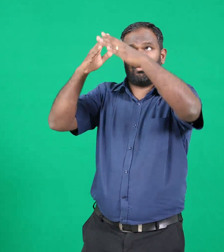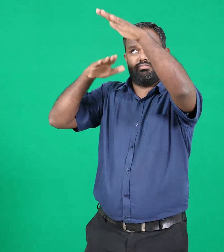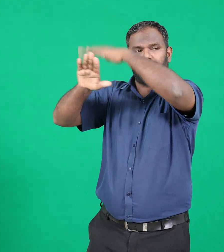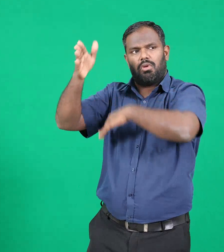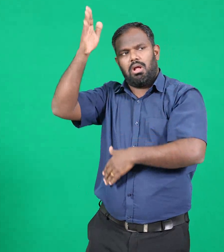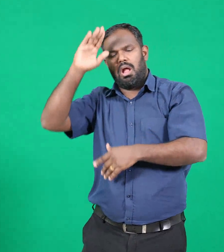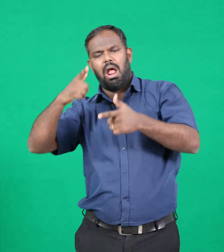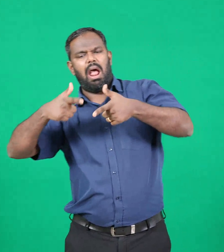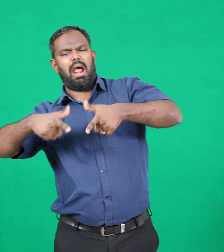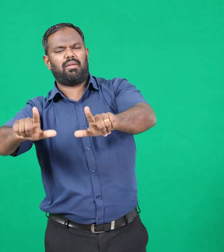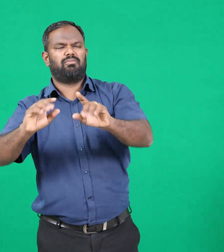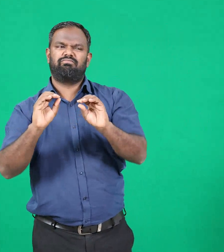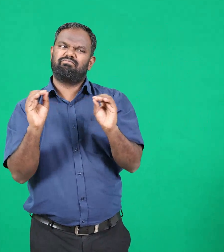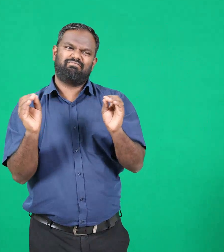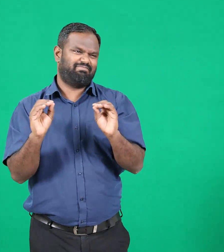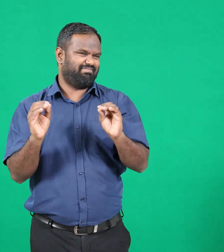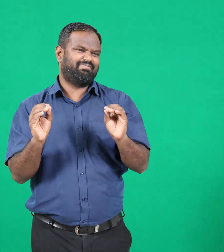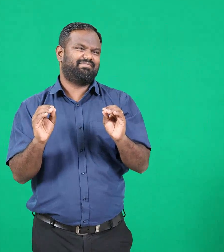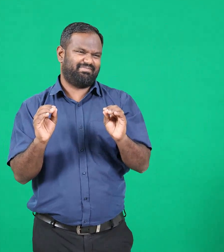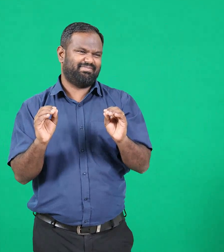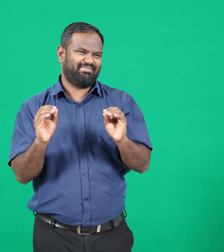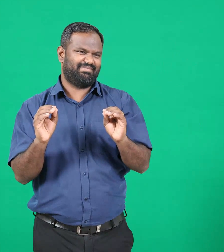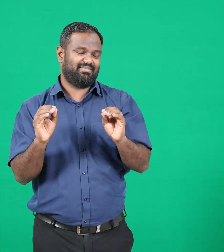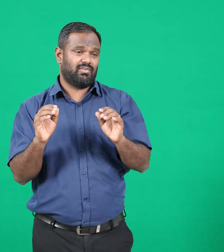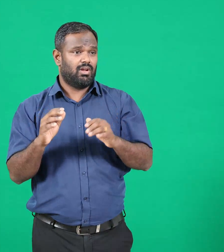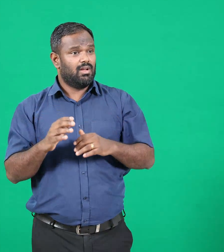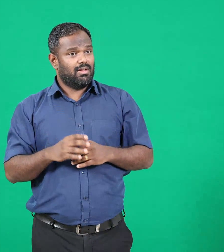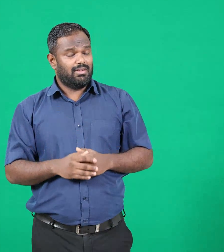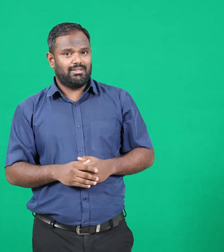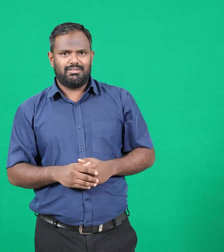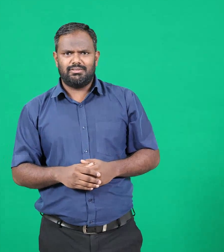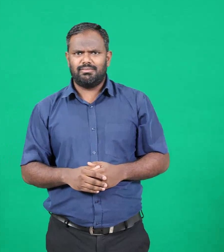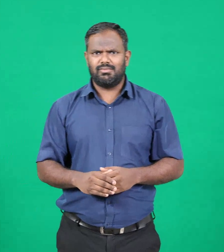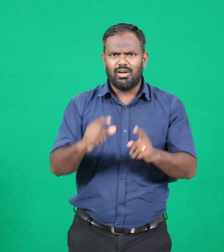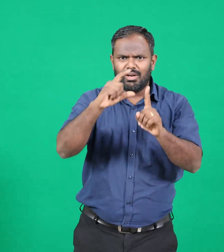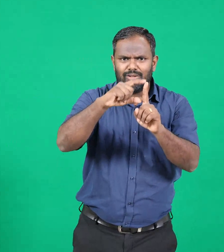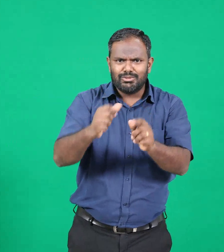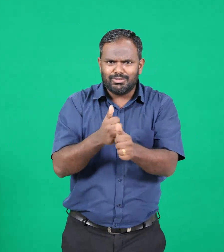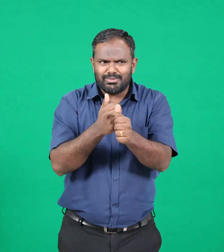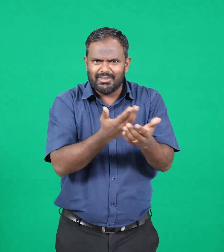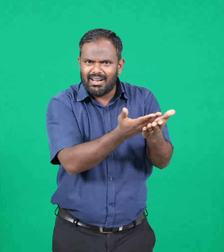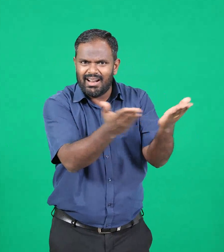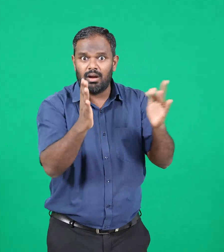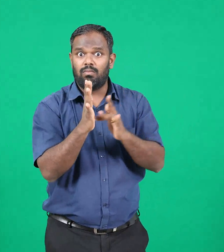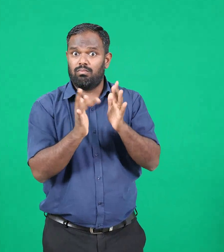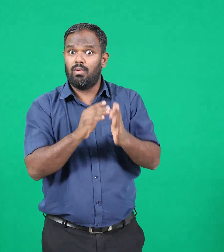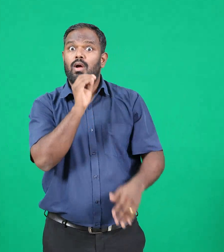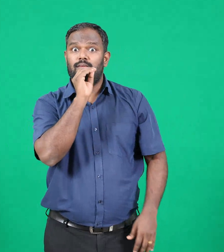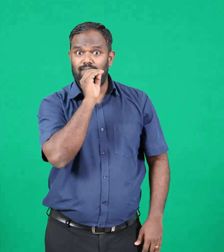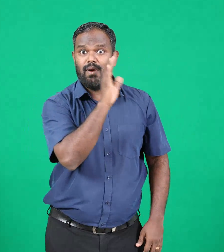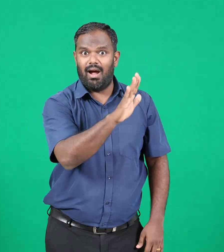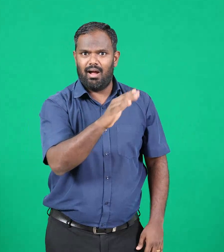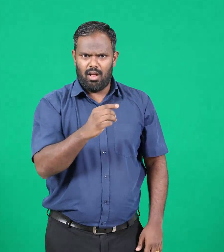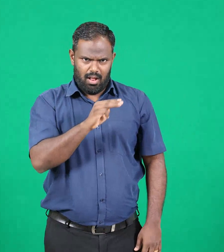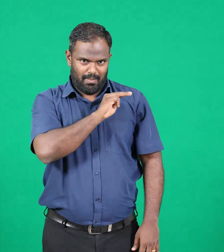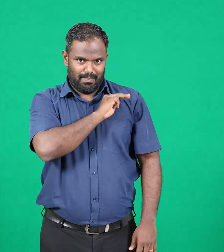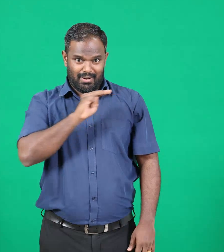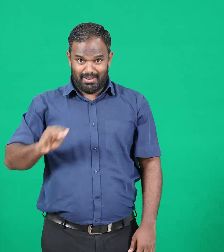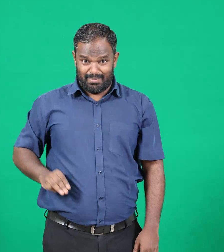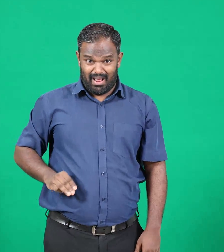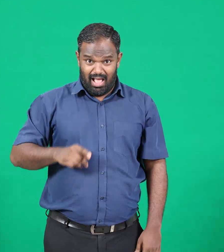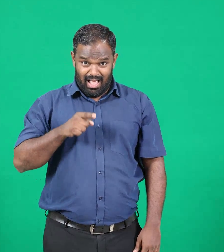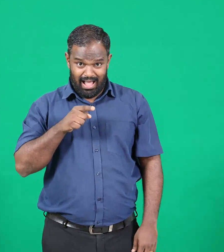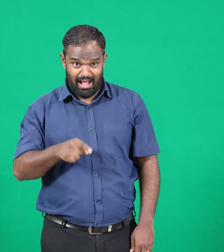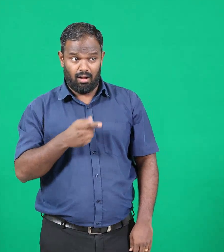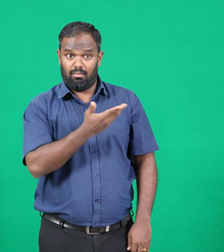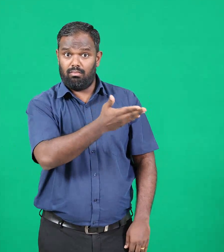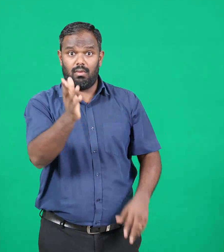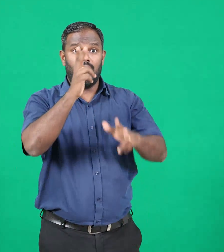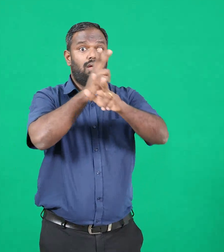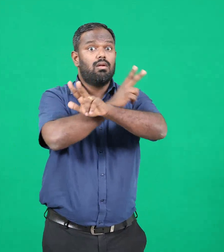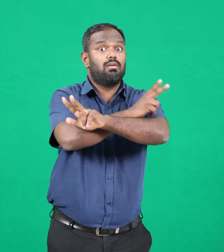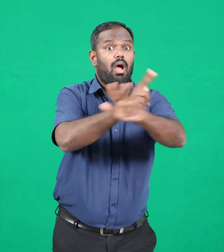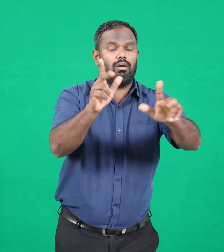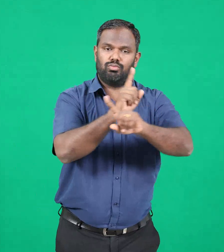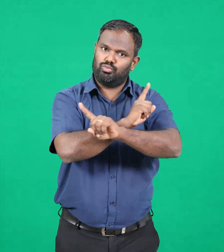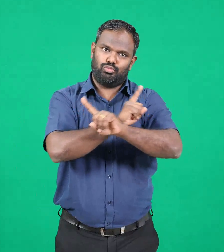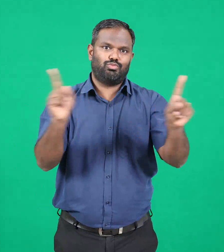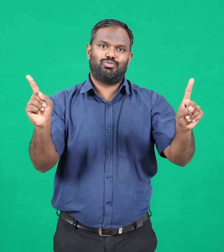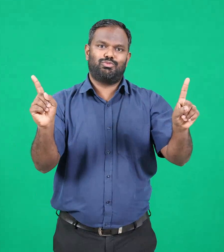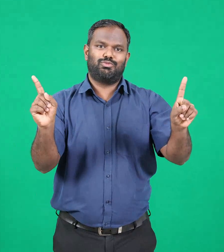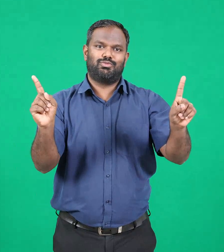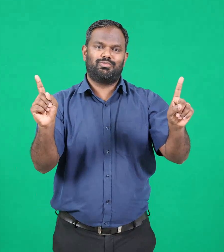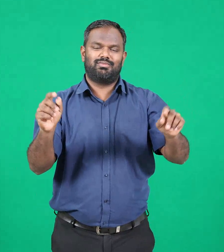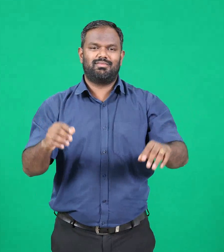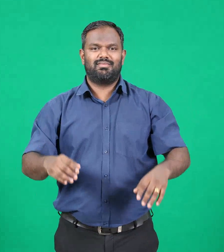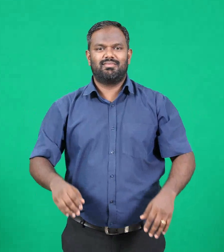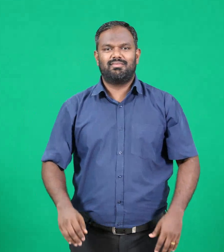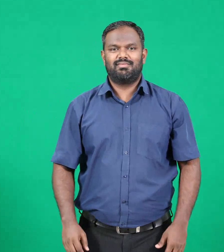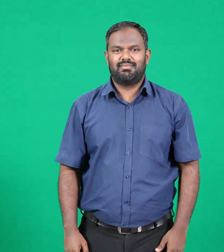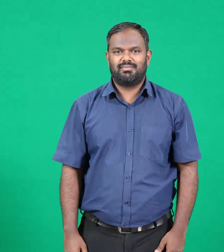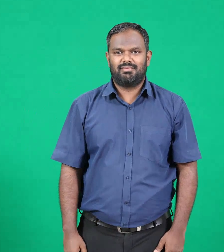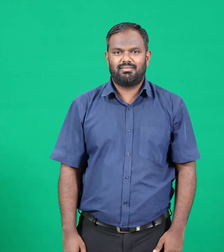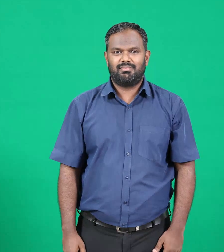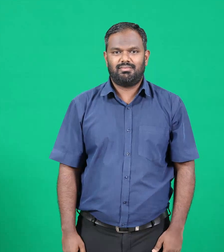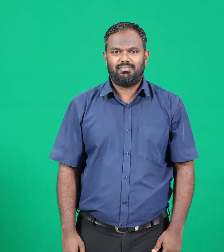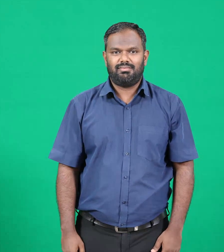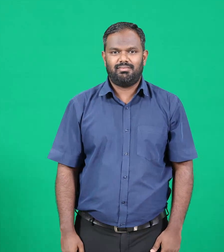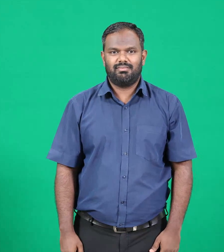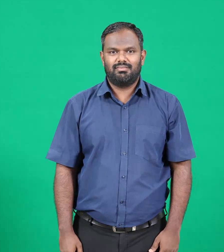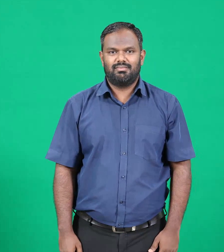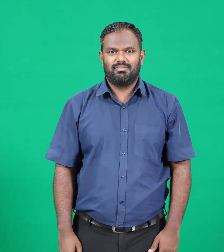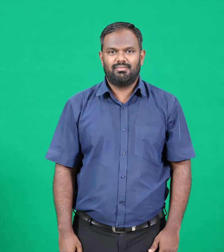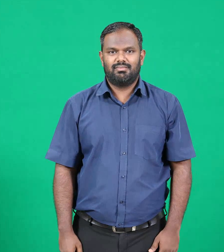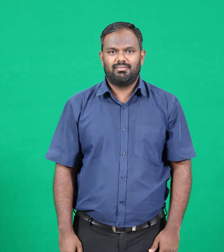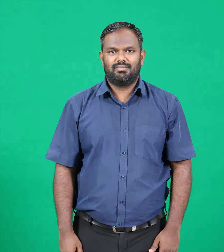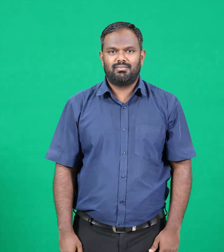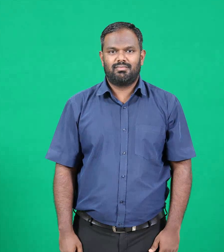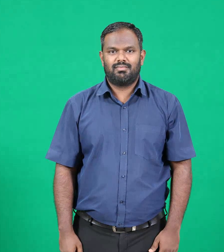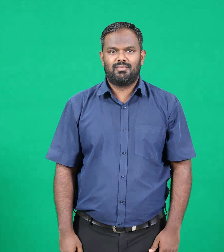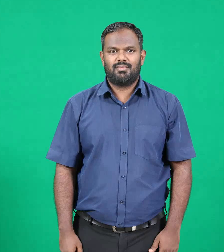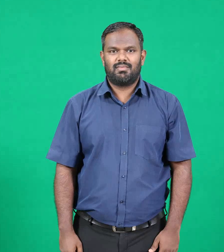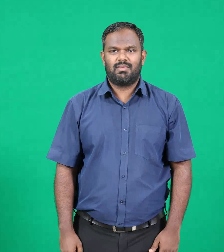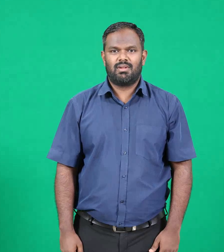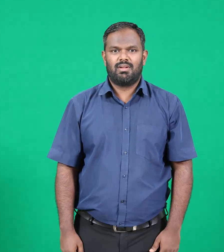Then He admonished the disciples not to tell anyone that He was the Christ.